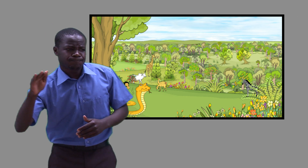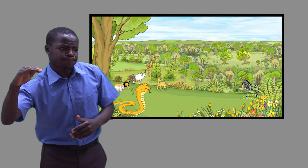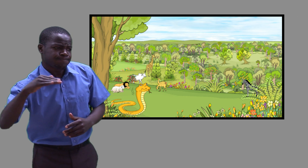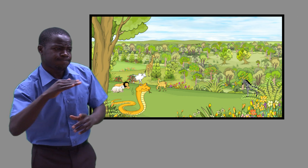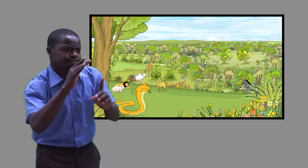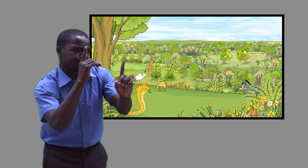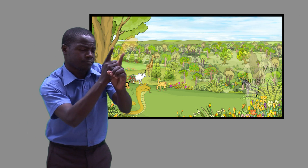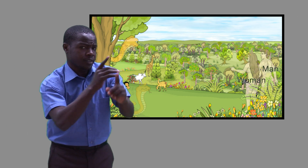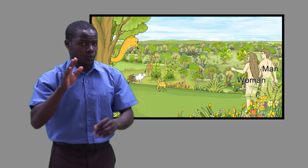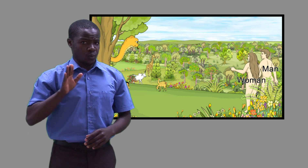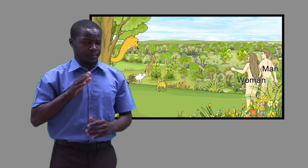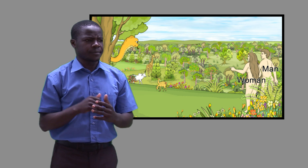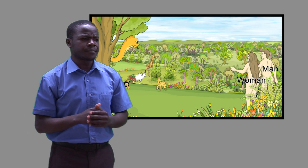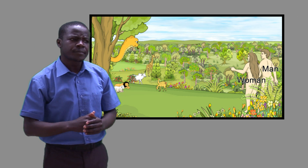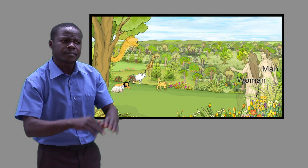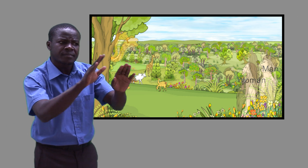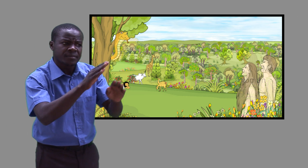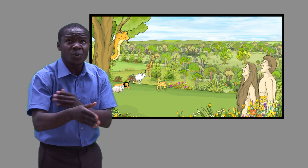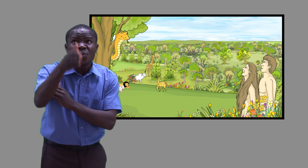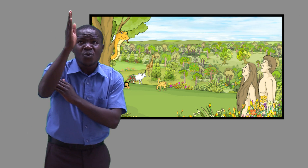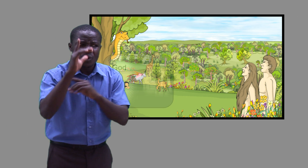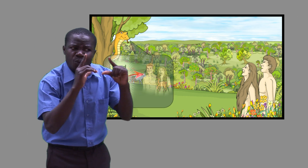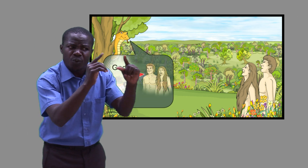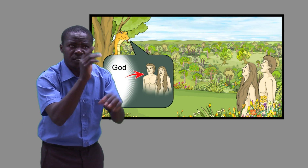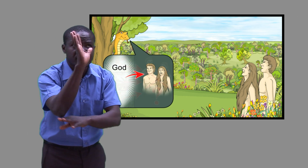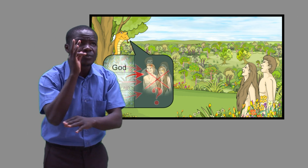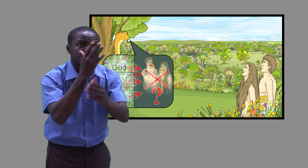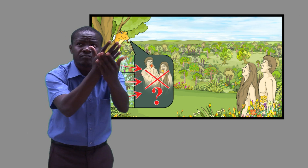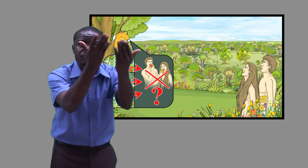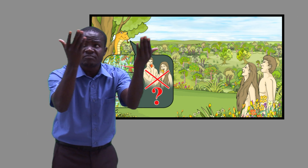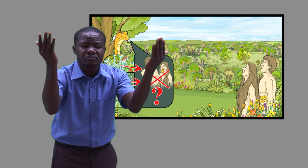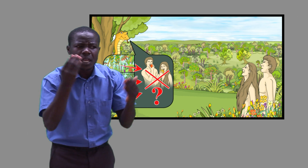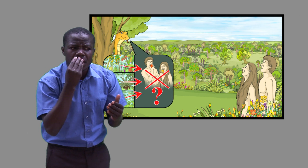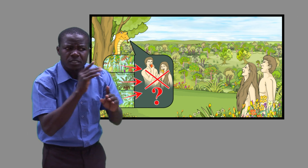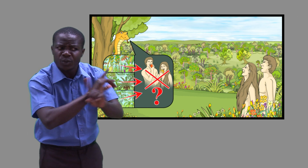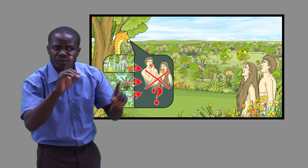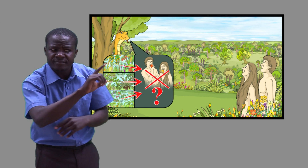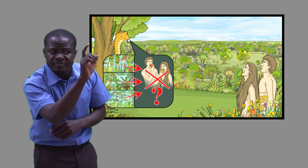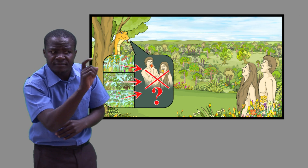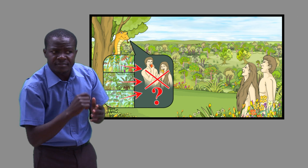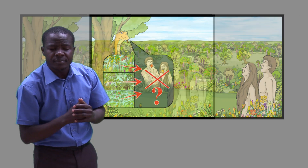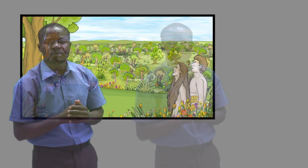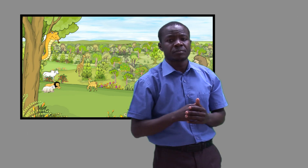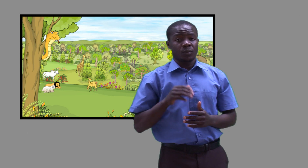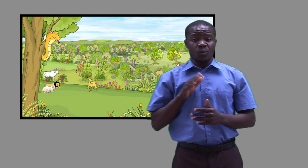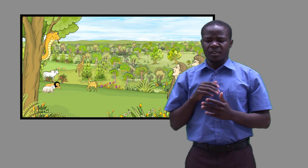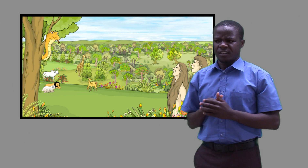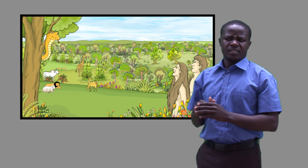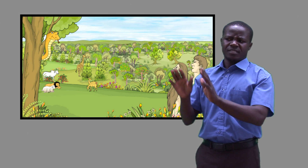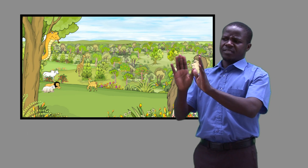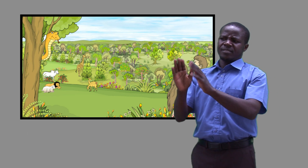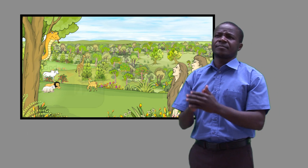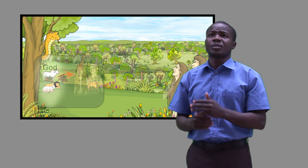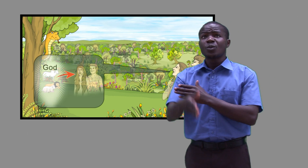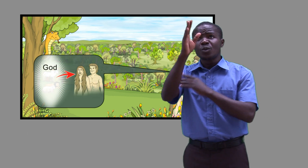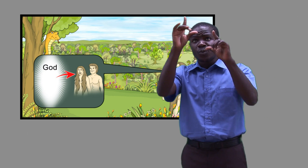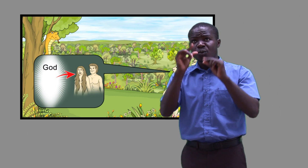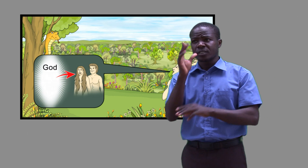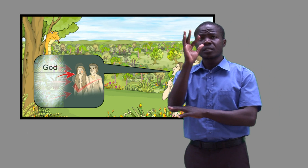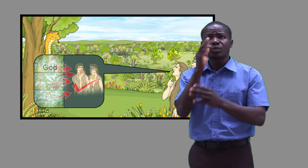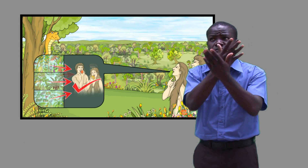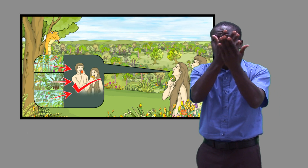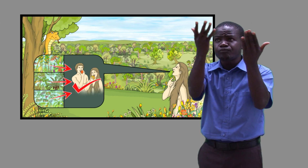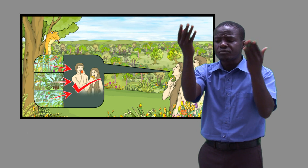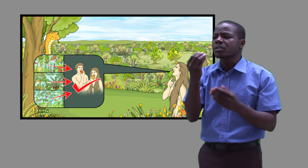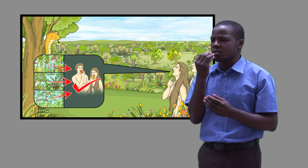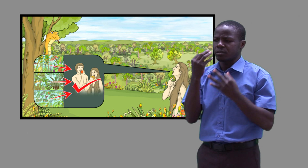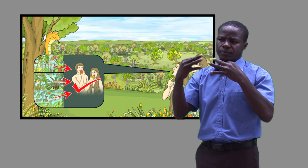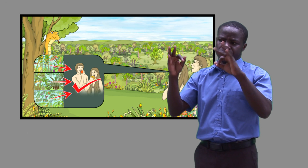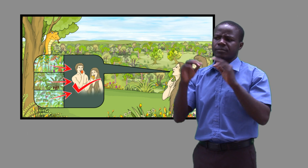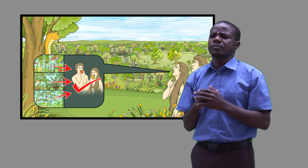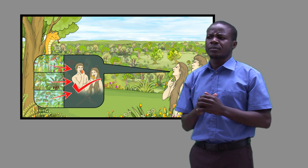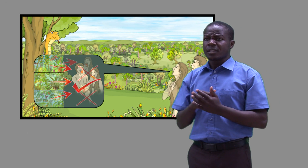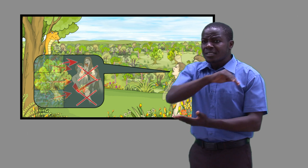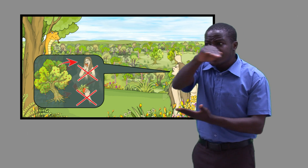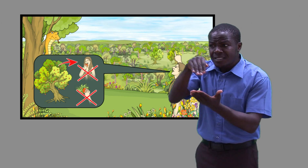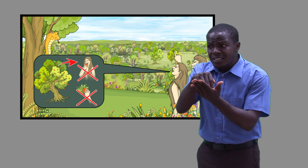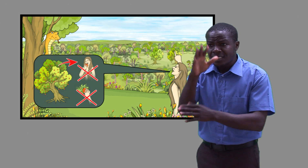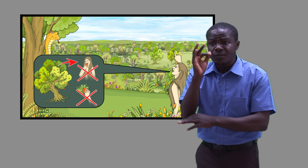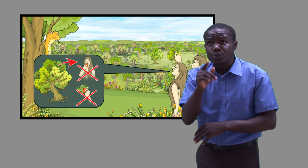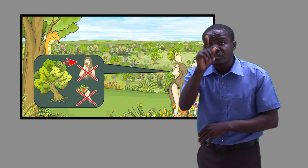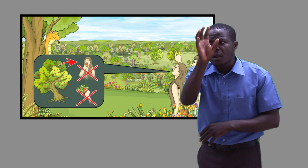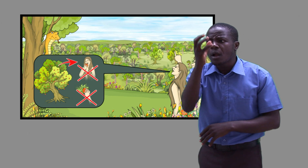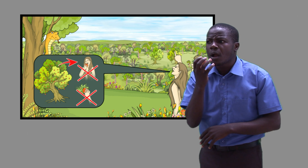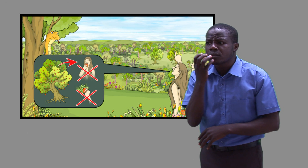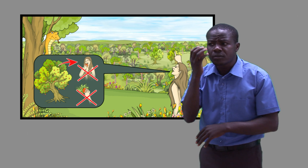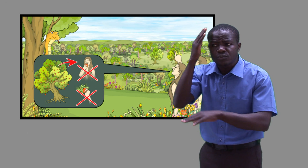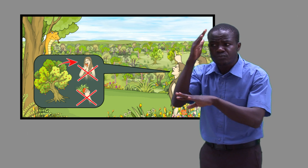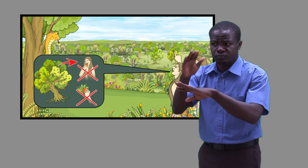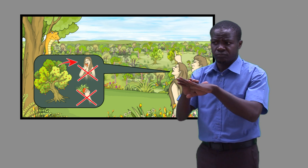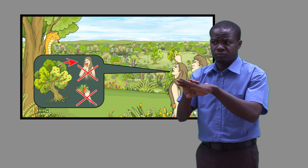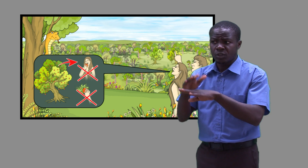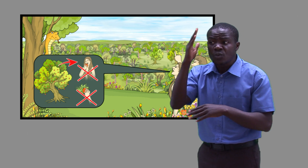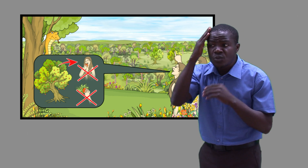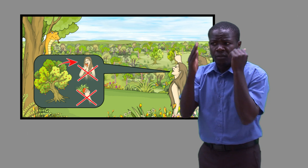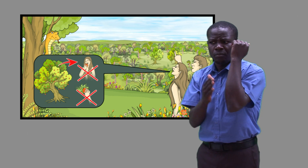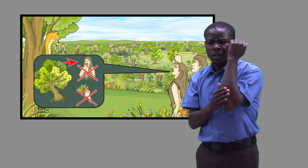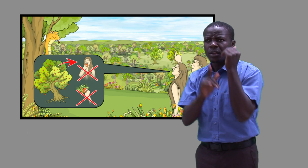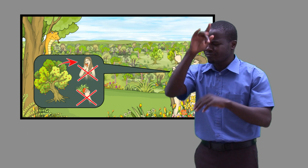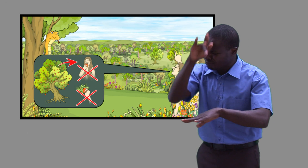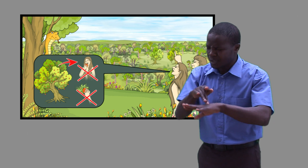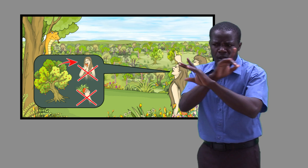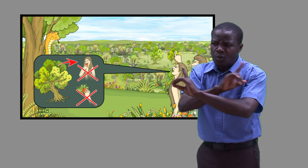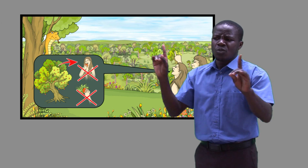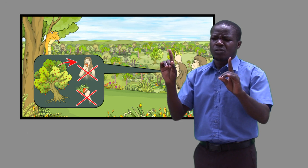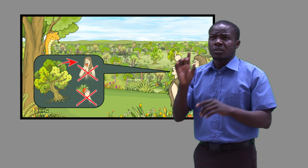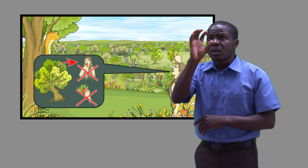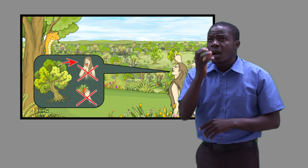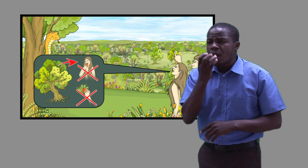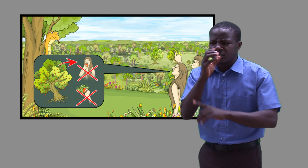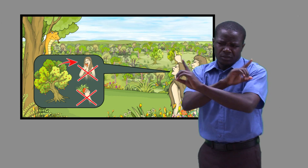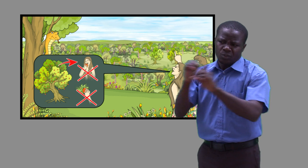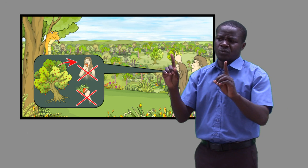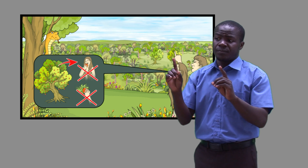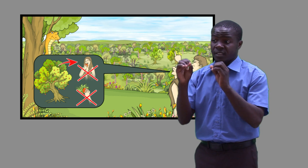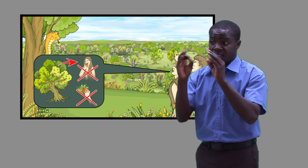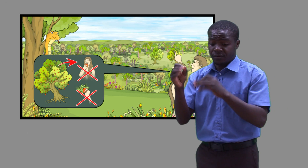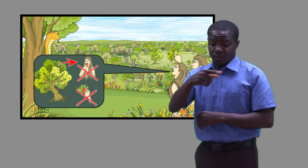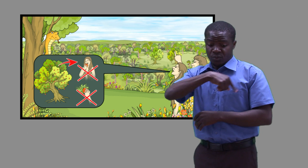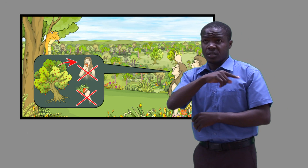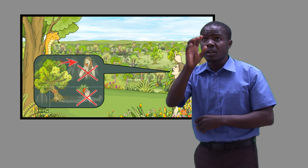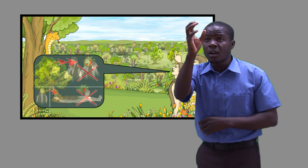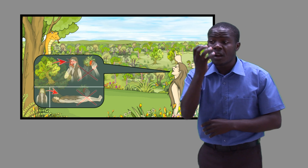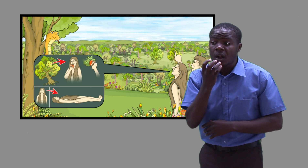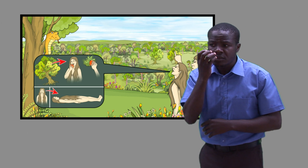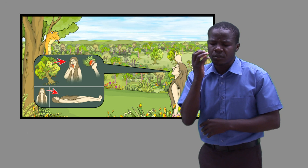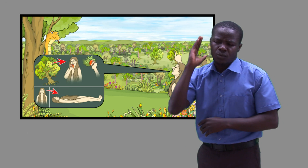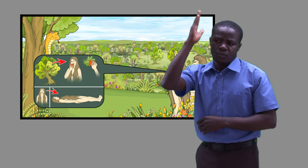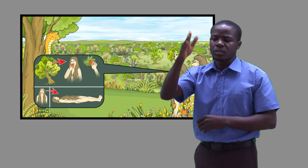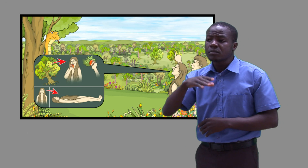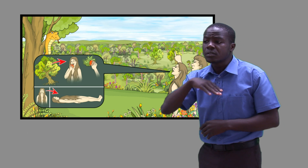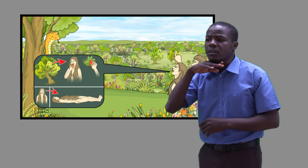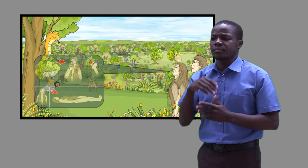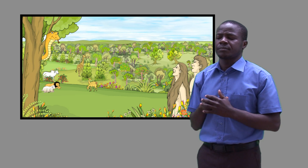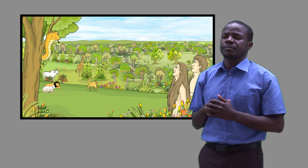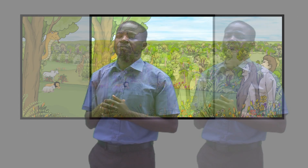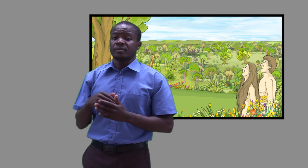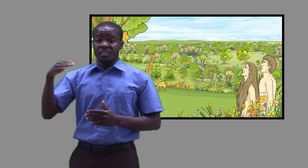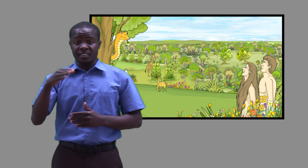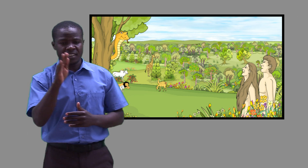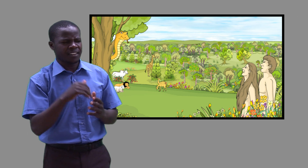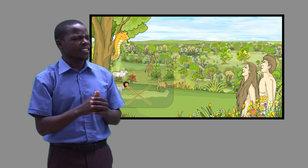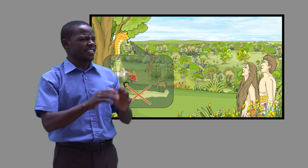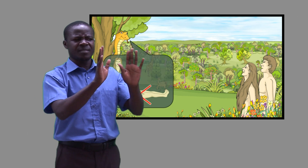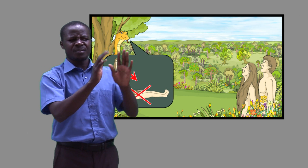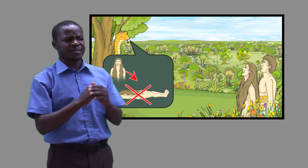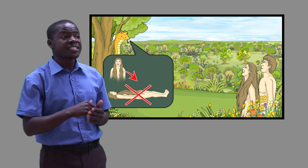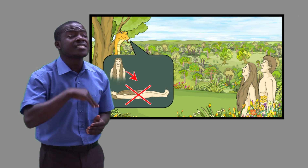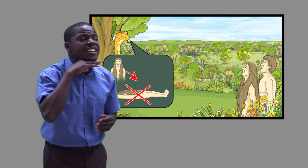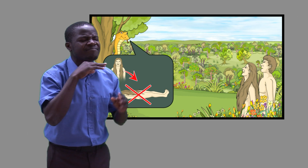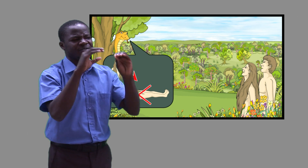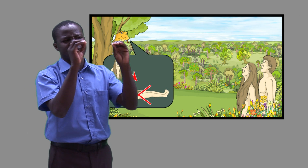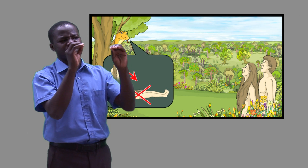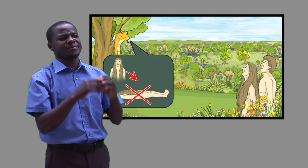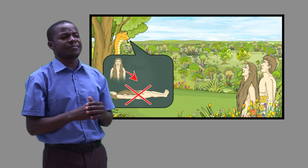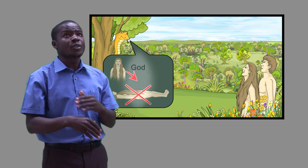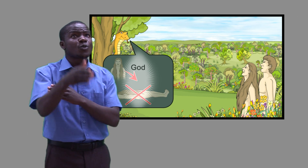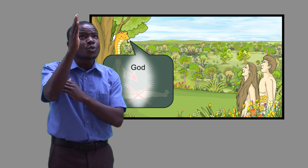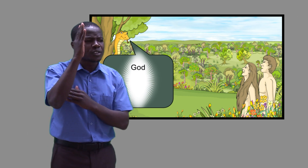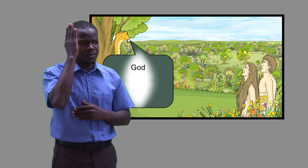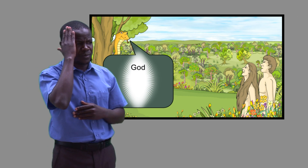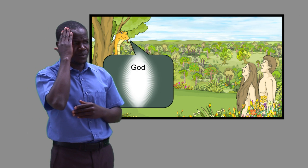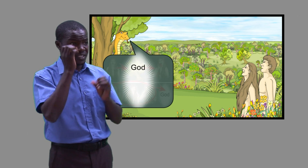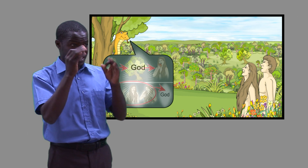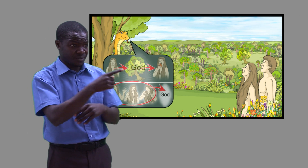And he said to the woman, “Did God really say, ‘You must not eat from any tree in the garden?’” The woman answered the serpent, “We may eat the fruit of the trees of the garden, but about the fruit of the tree in the middle of the garden, God has said, ‘You must not eat of it or touch it, or you will die.’” “You will not surely die,” the serpent told her.